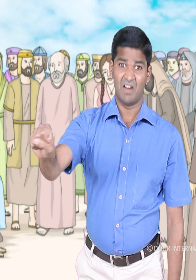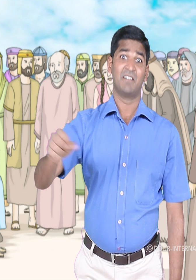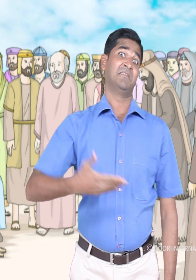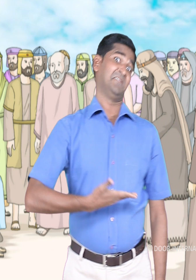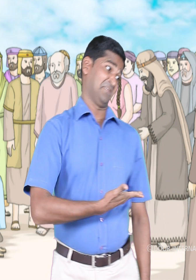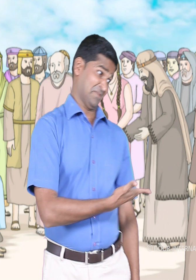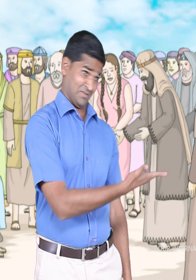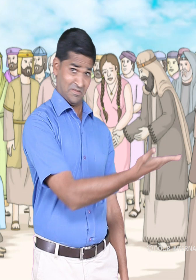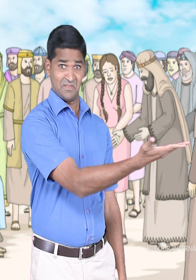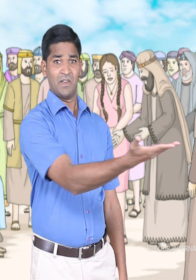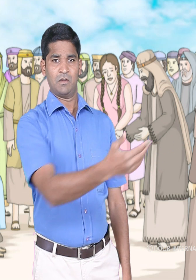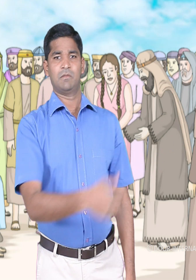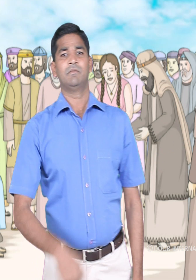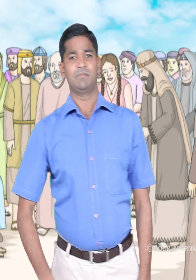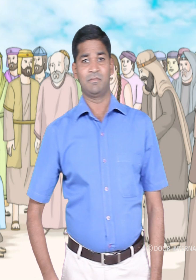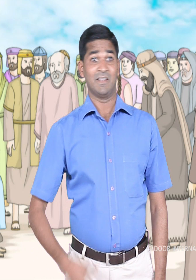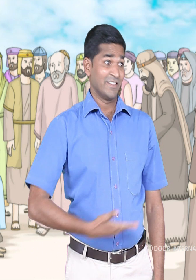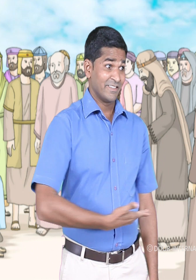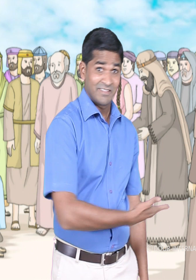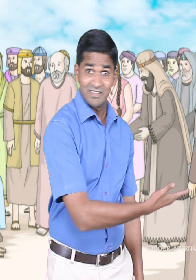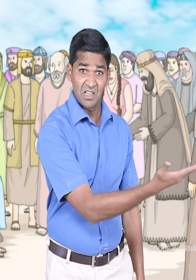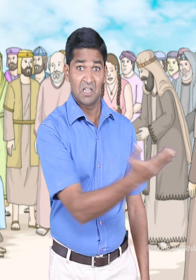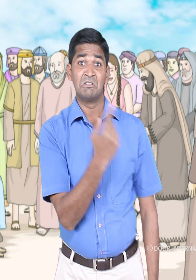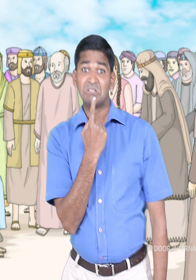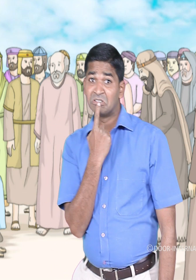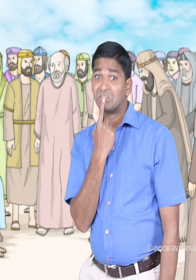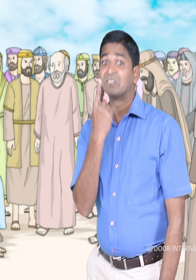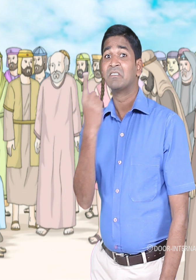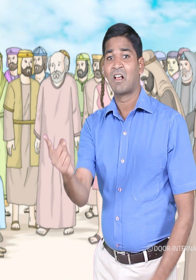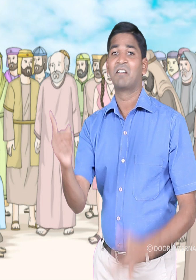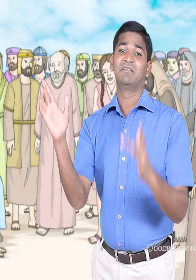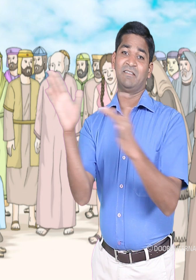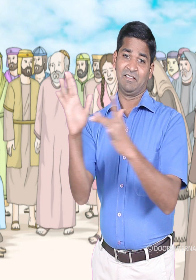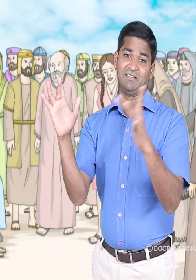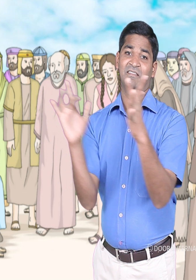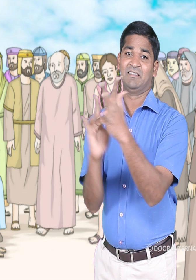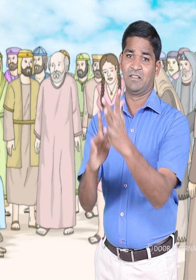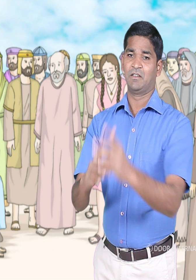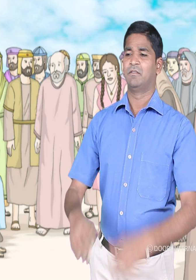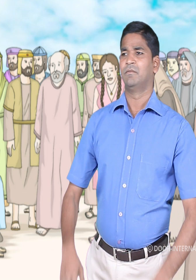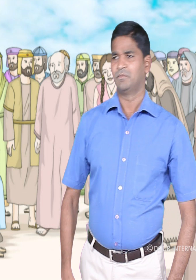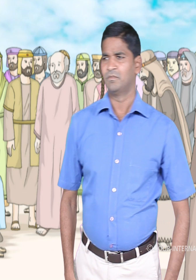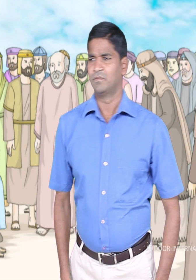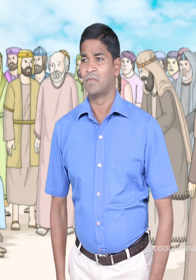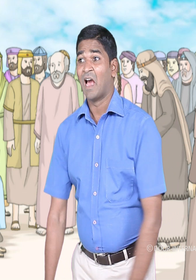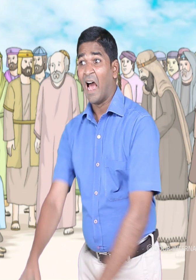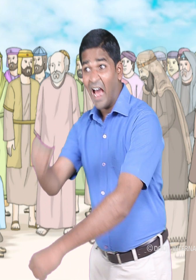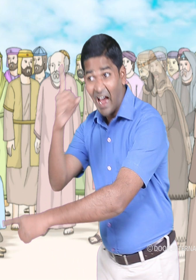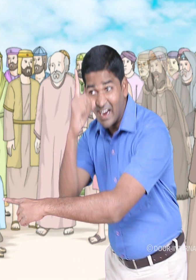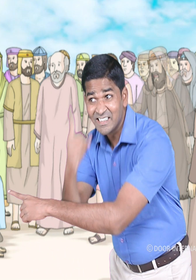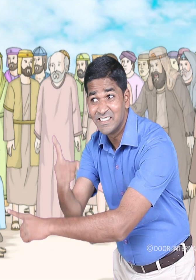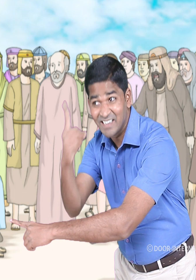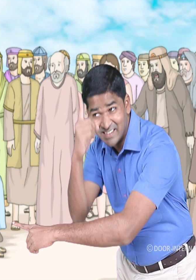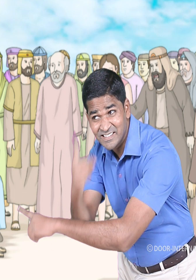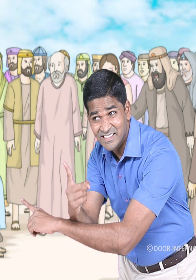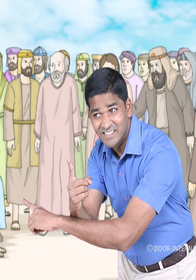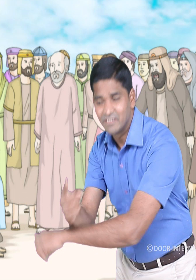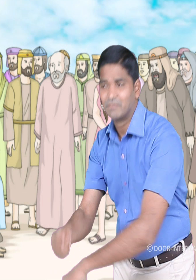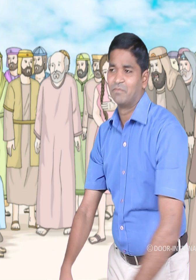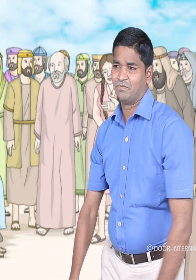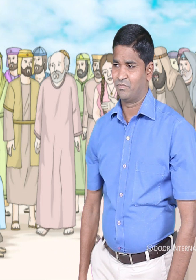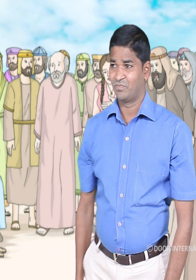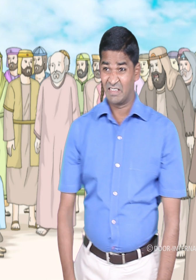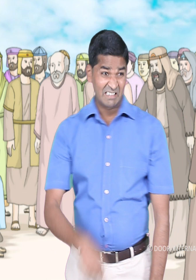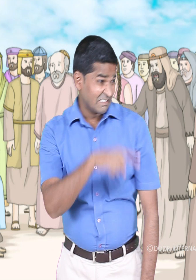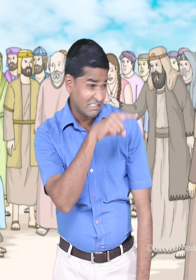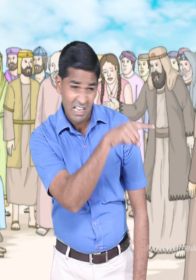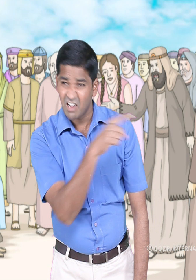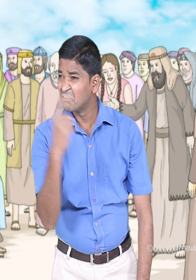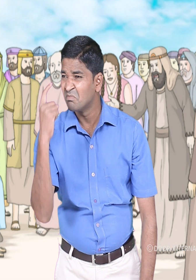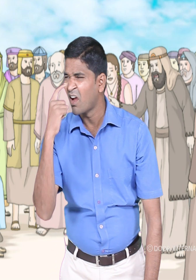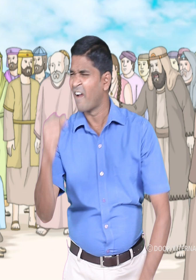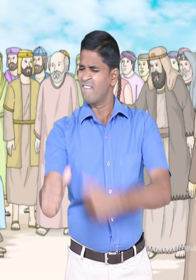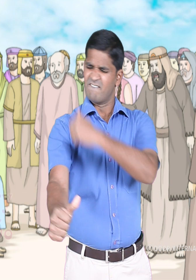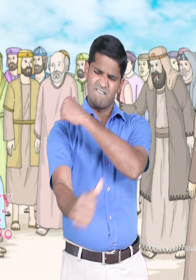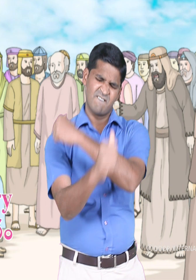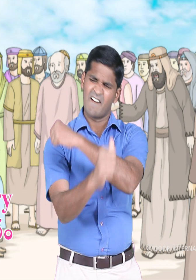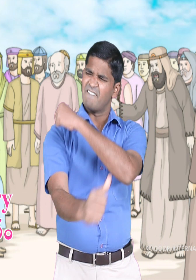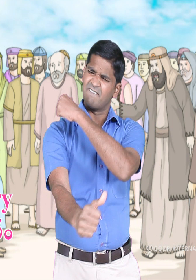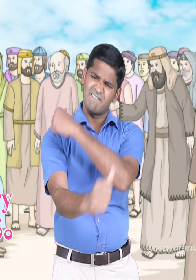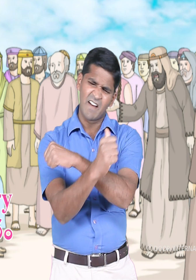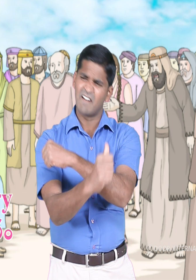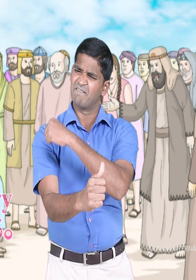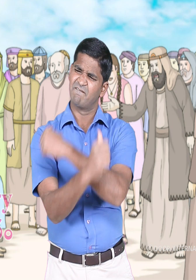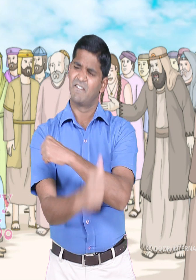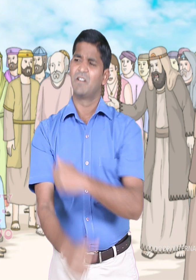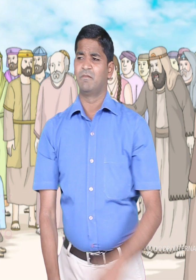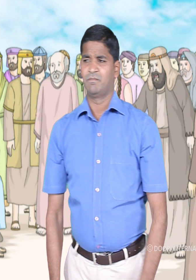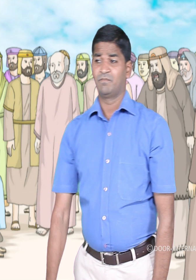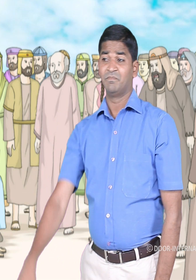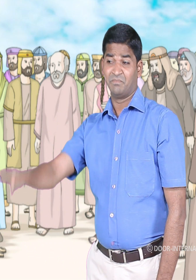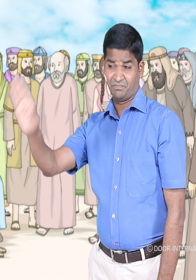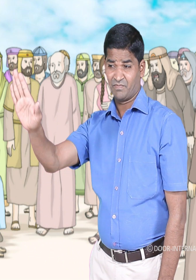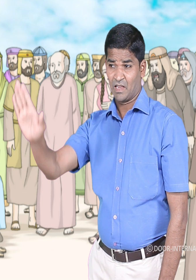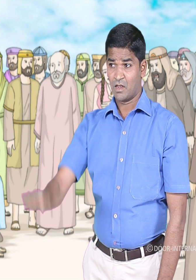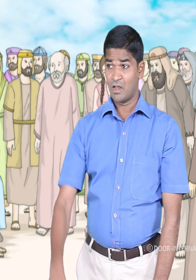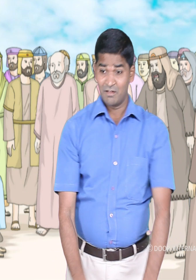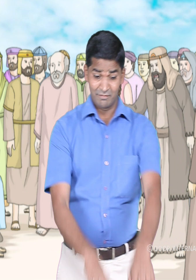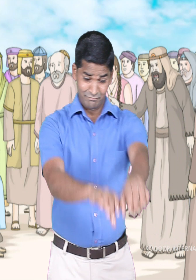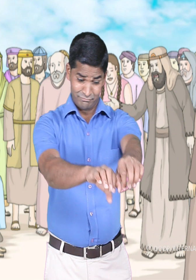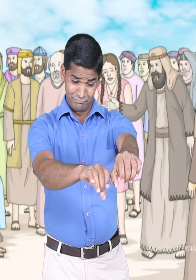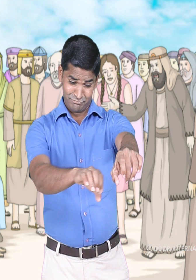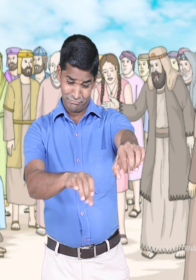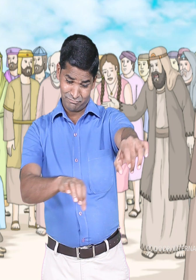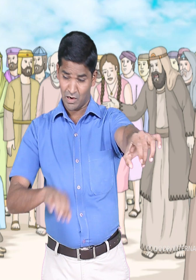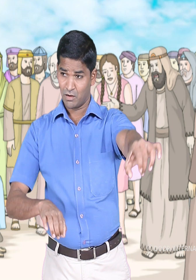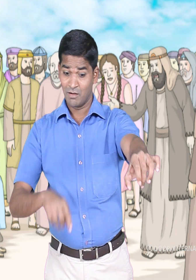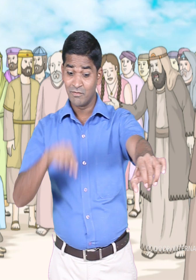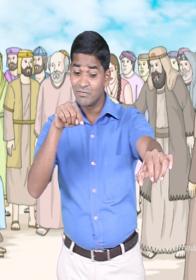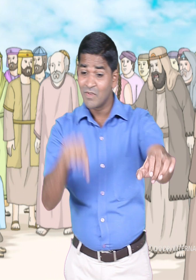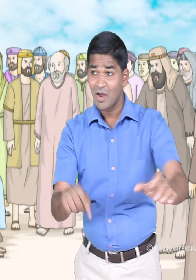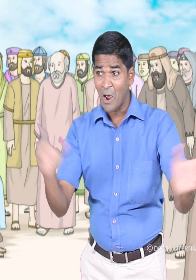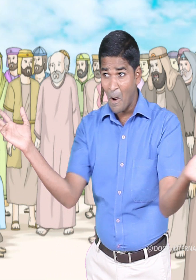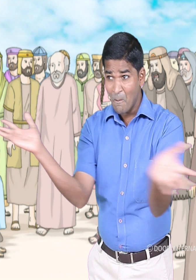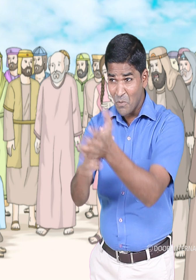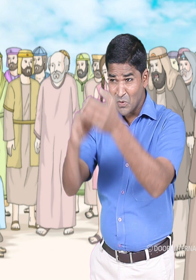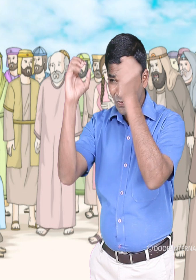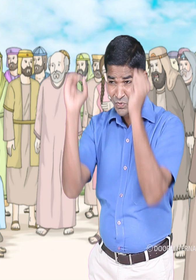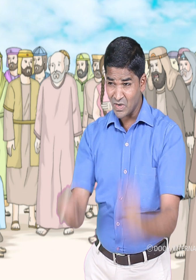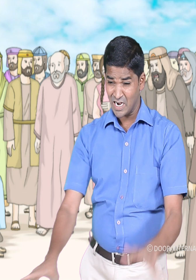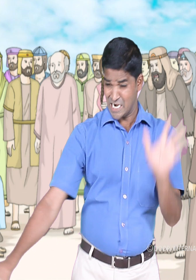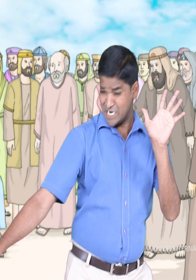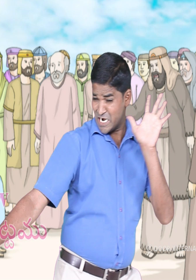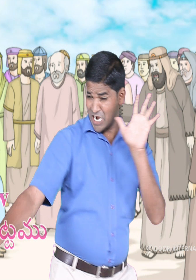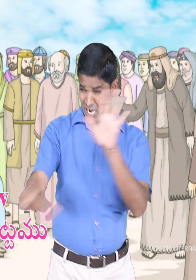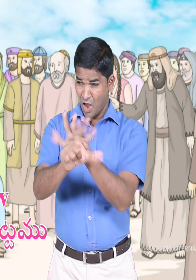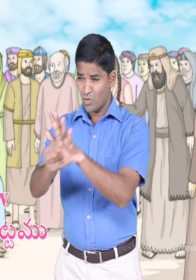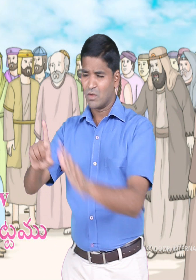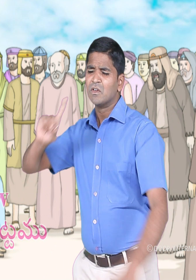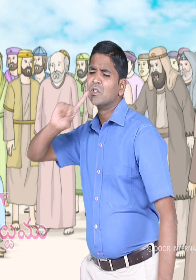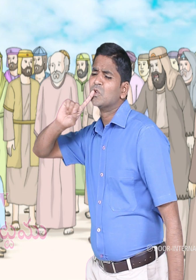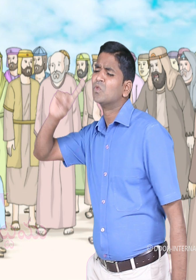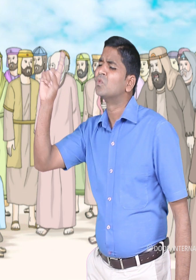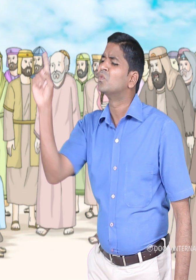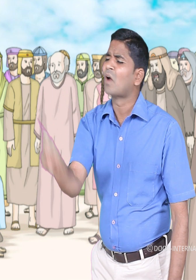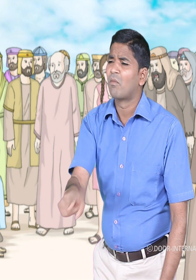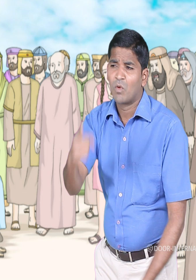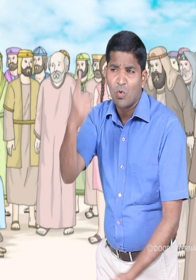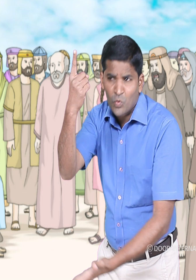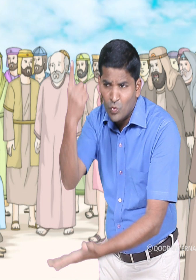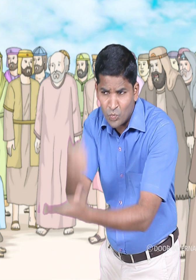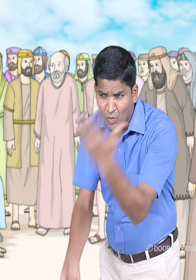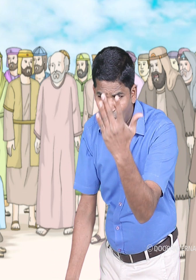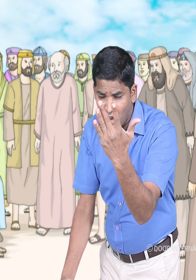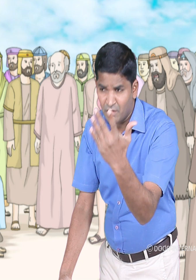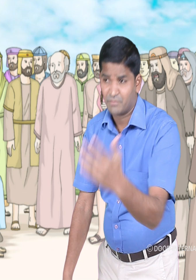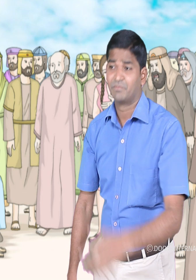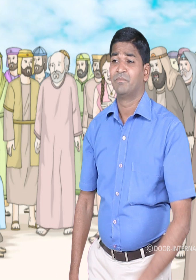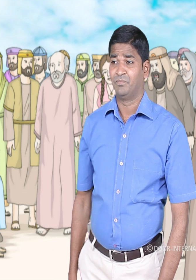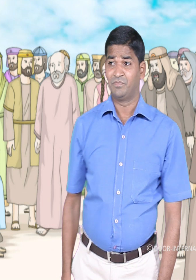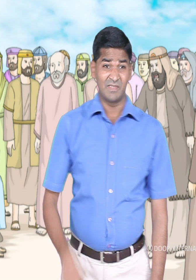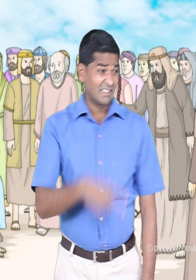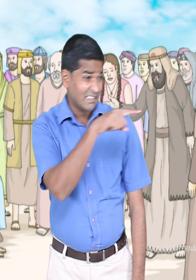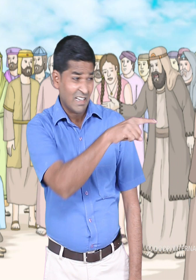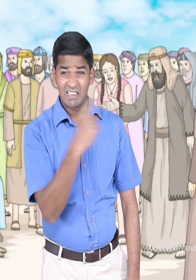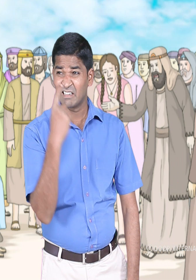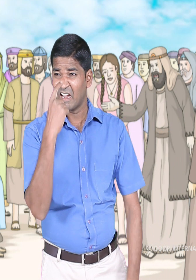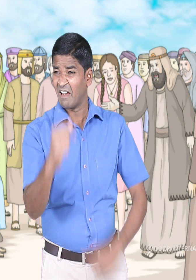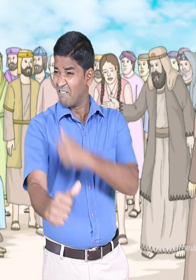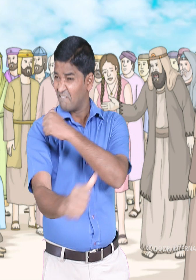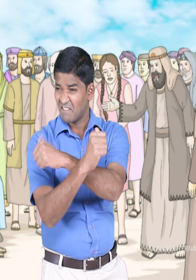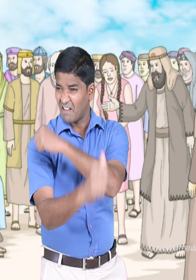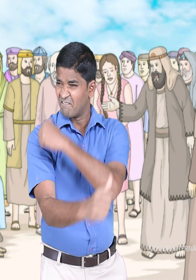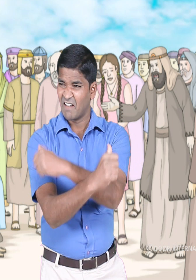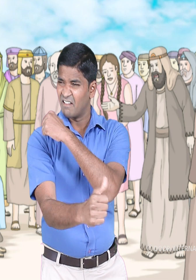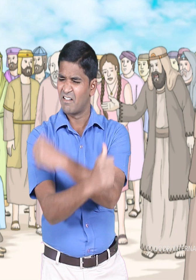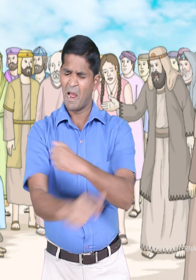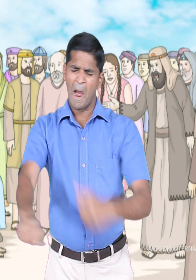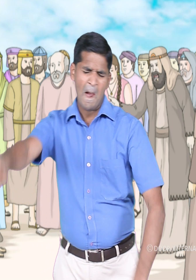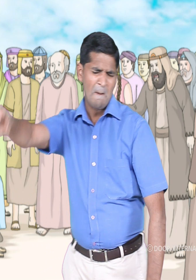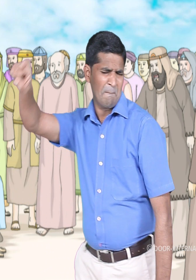In the Law Moses commanded us to stone such a woman.